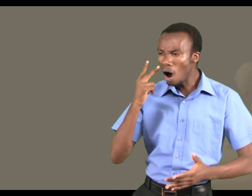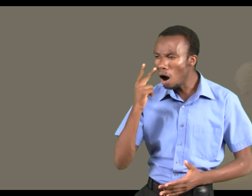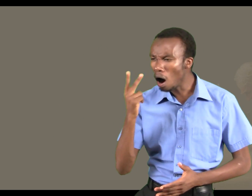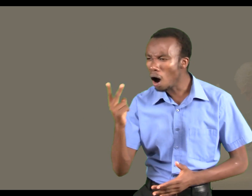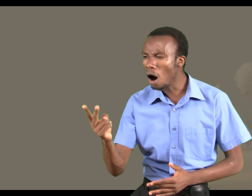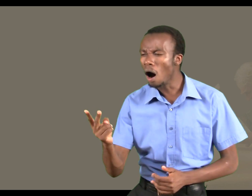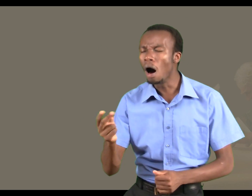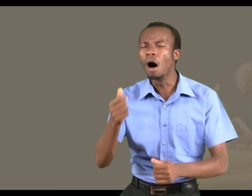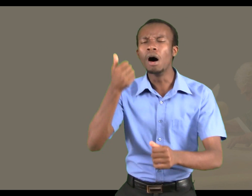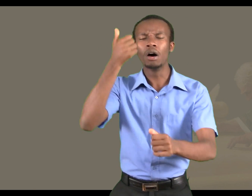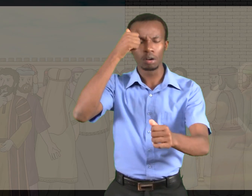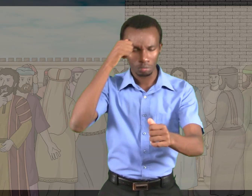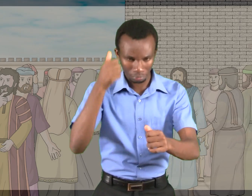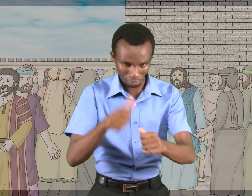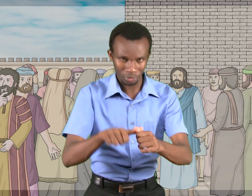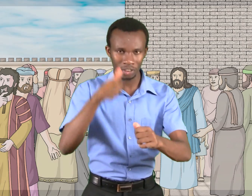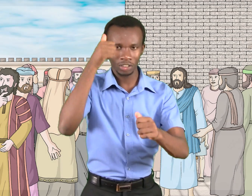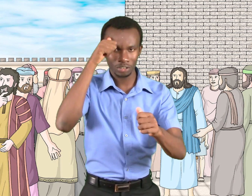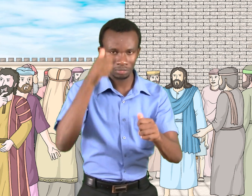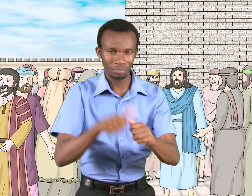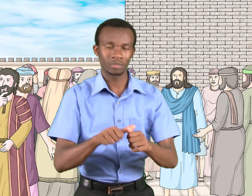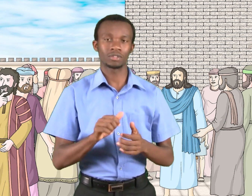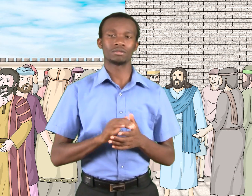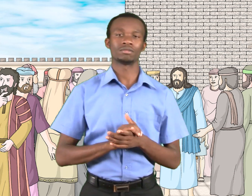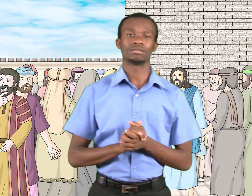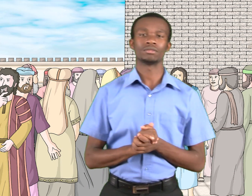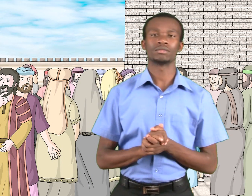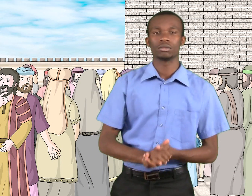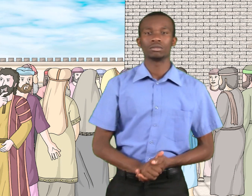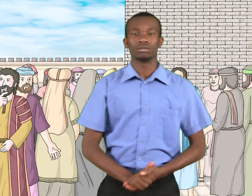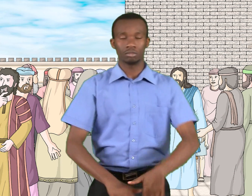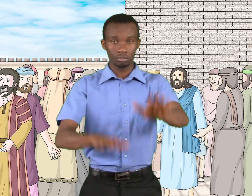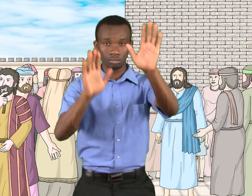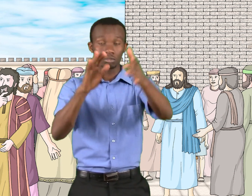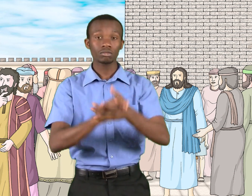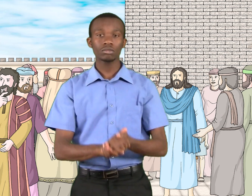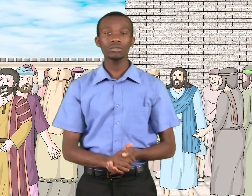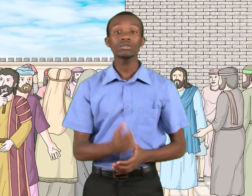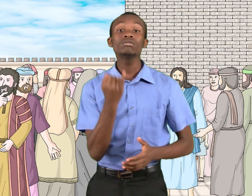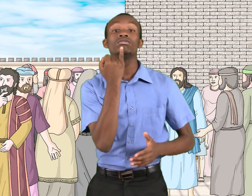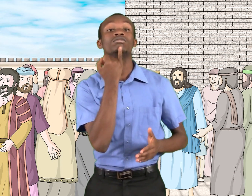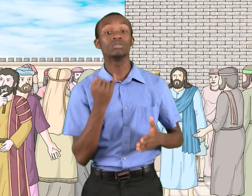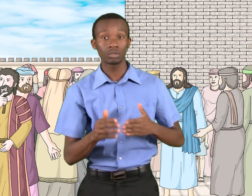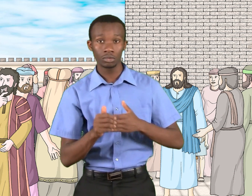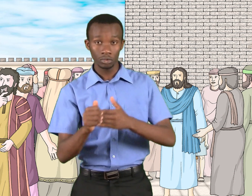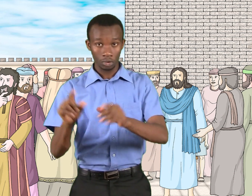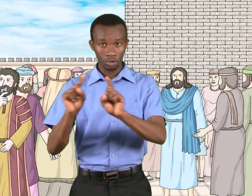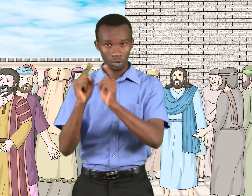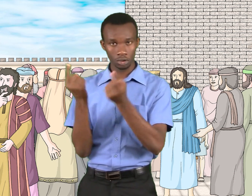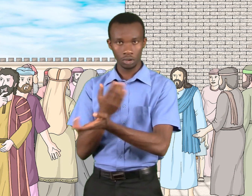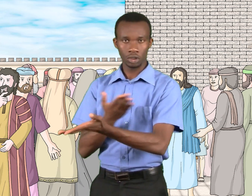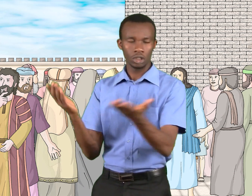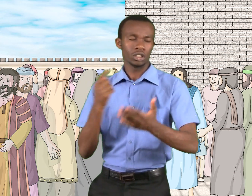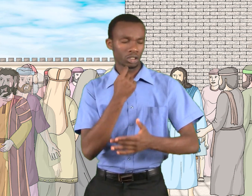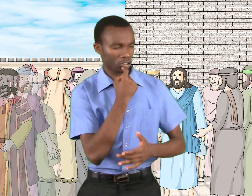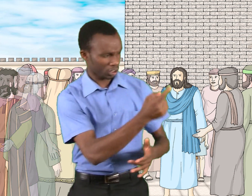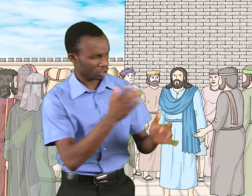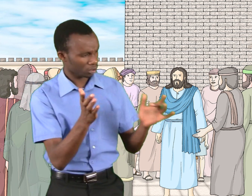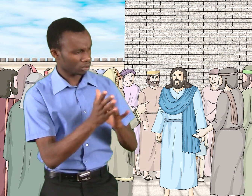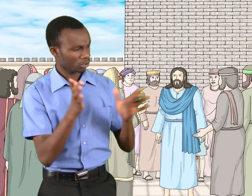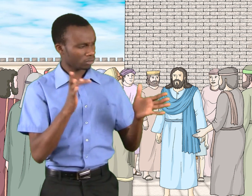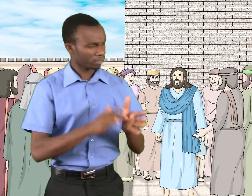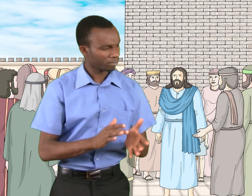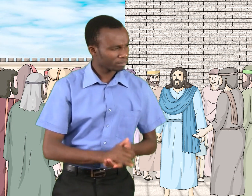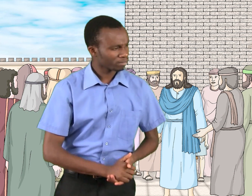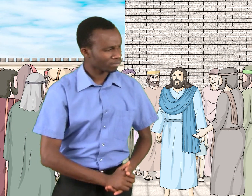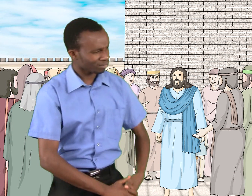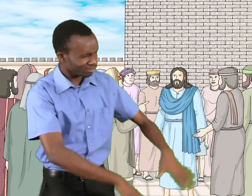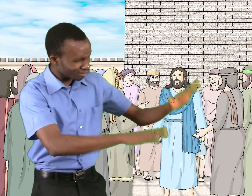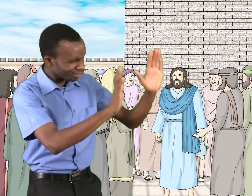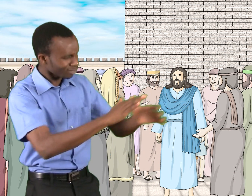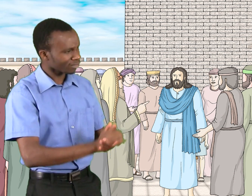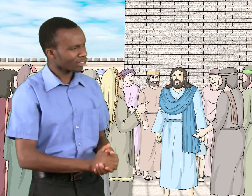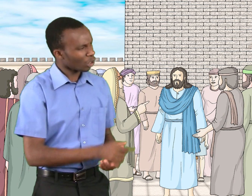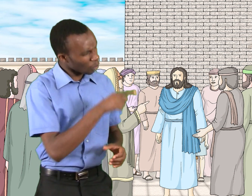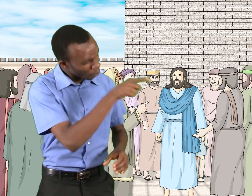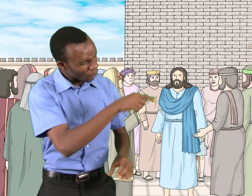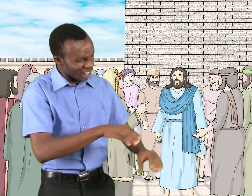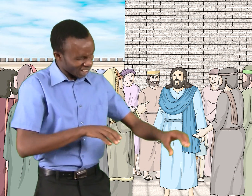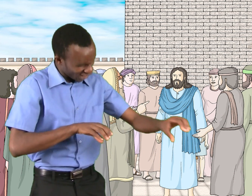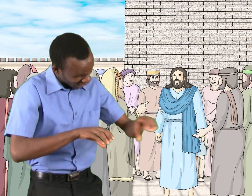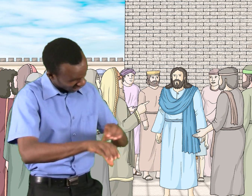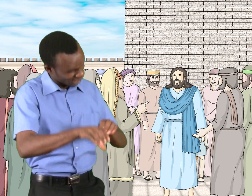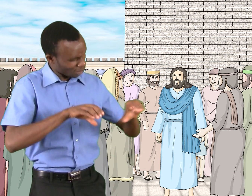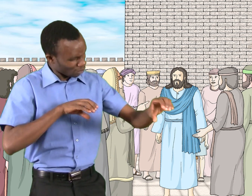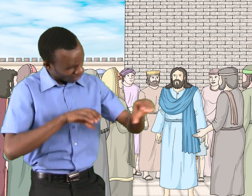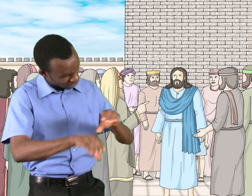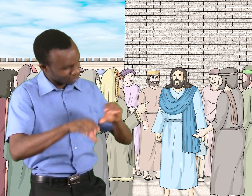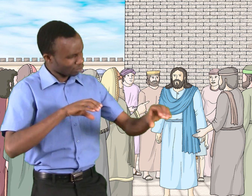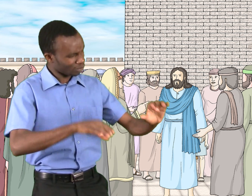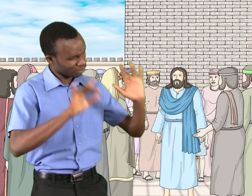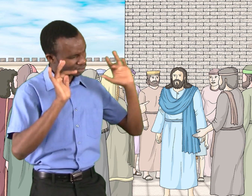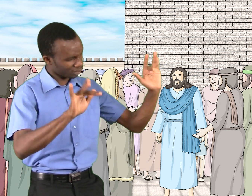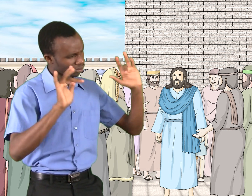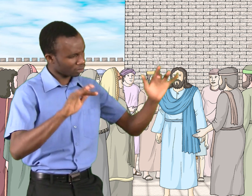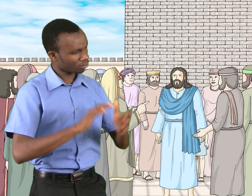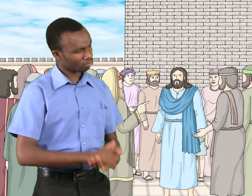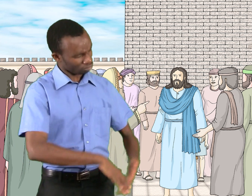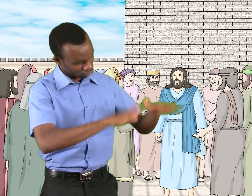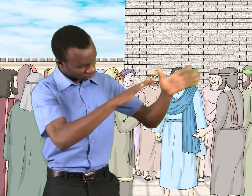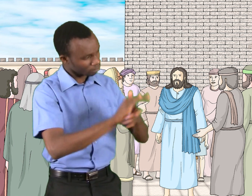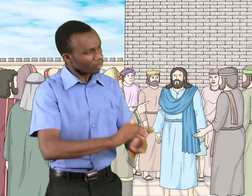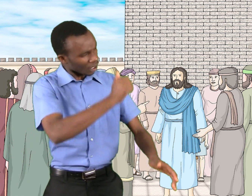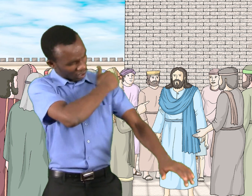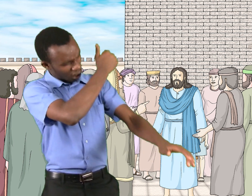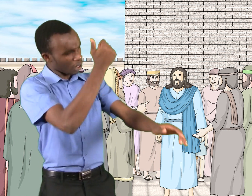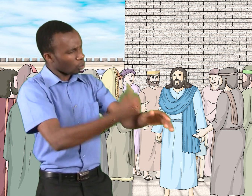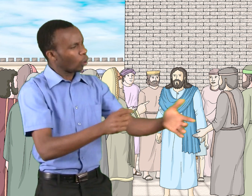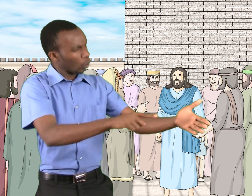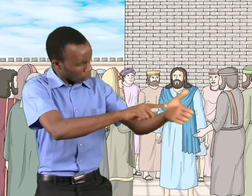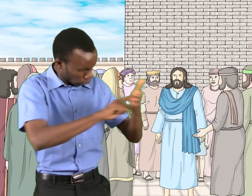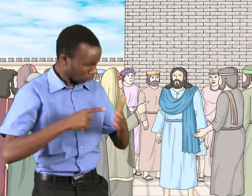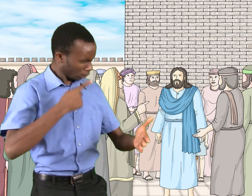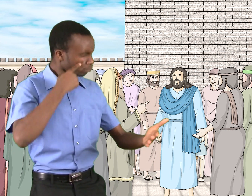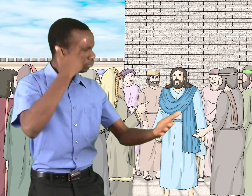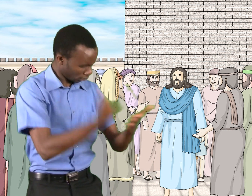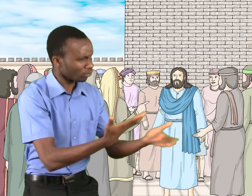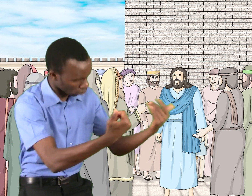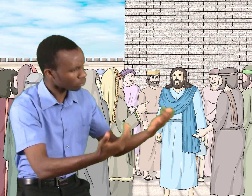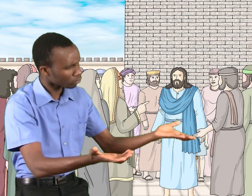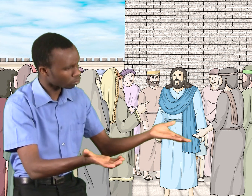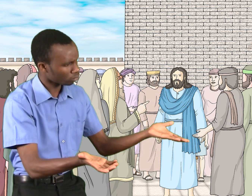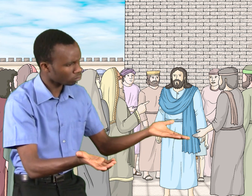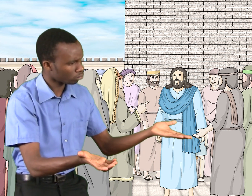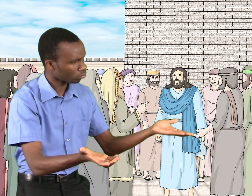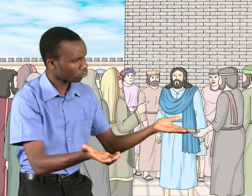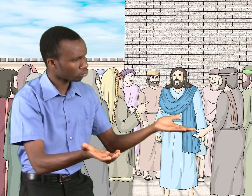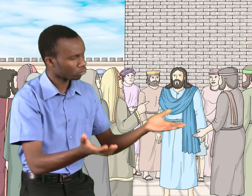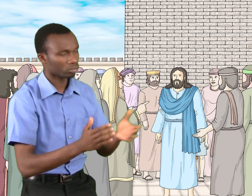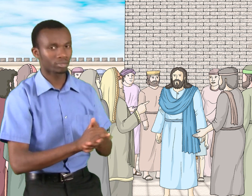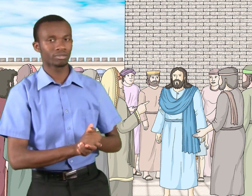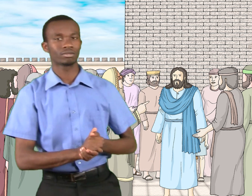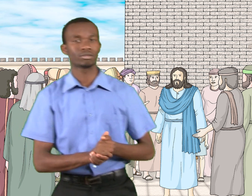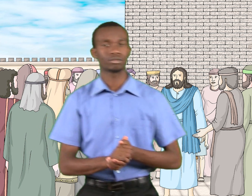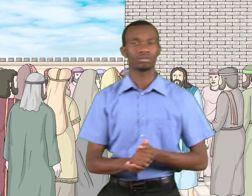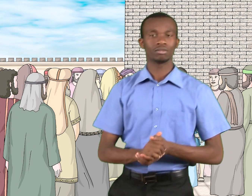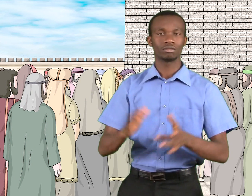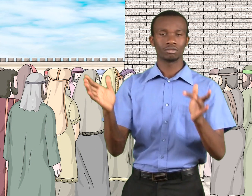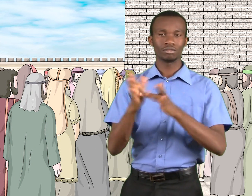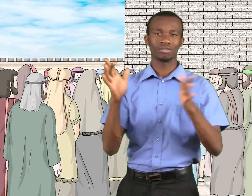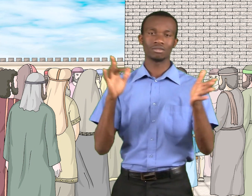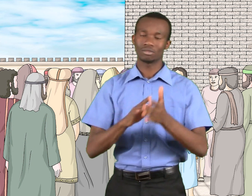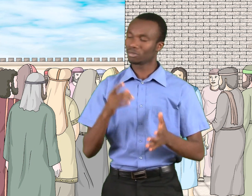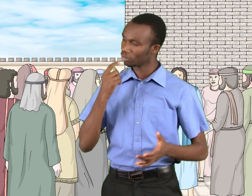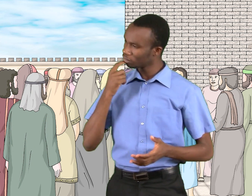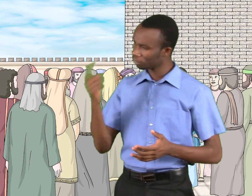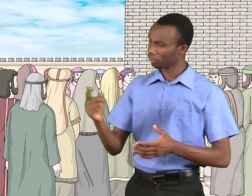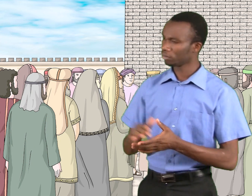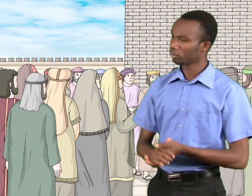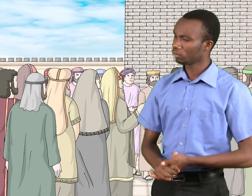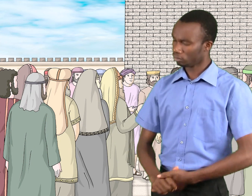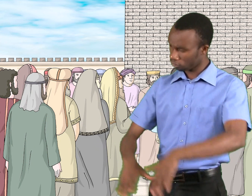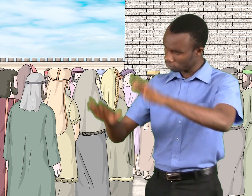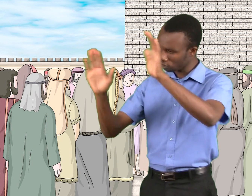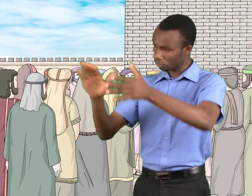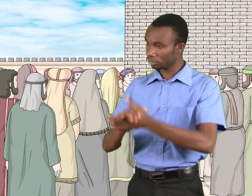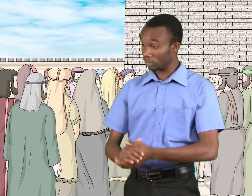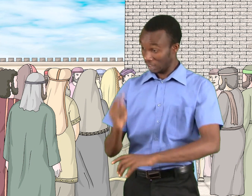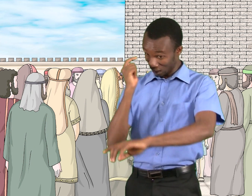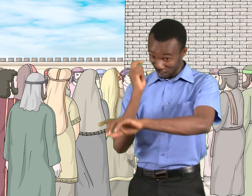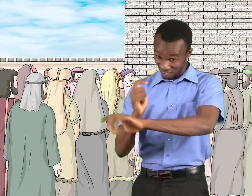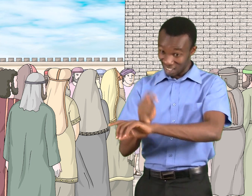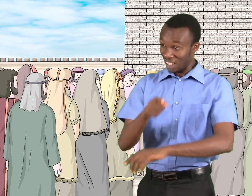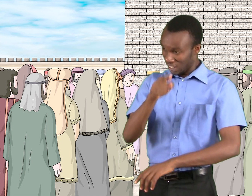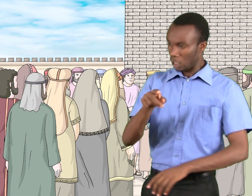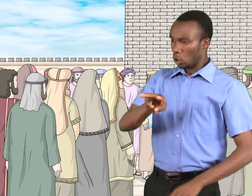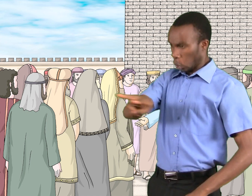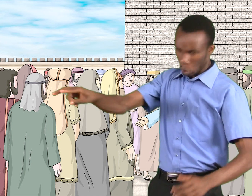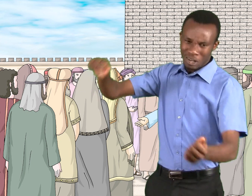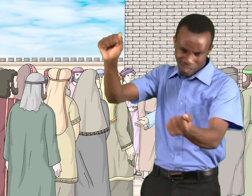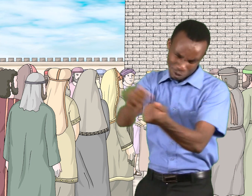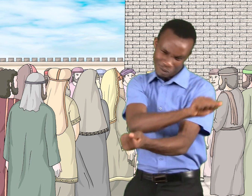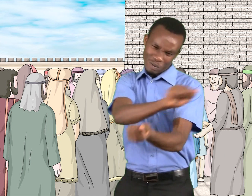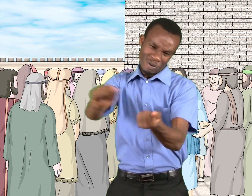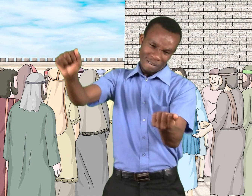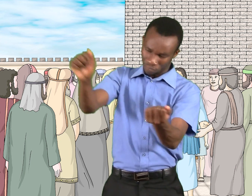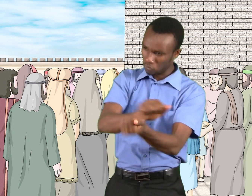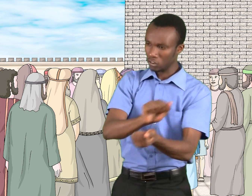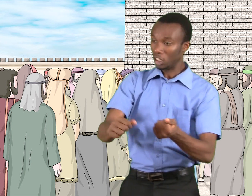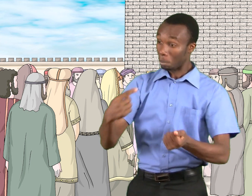On account of this, the Jews demanded, “What sign can You show us to prove Your authority to do these things?”